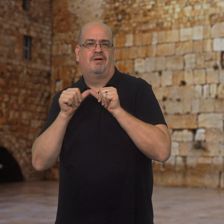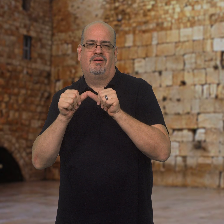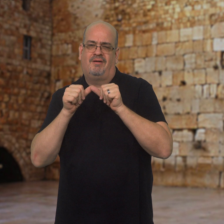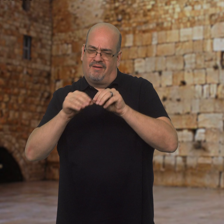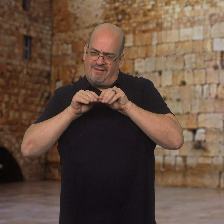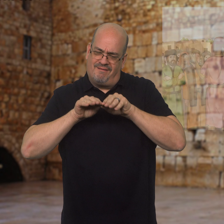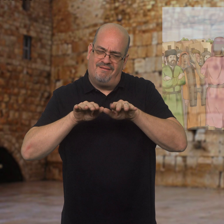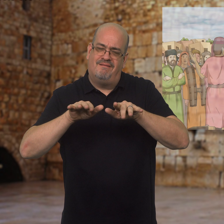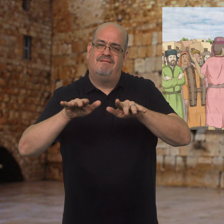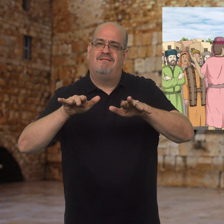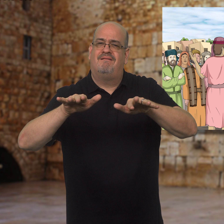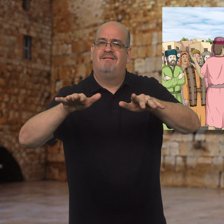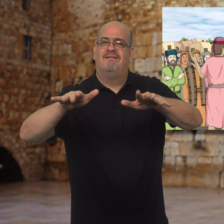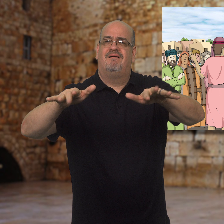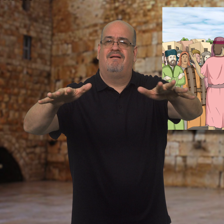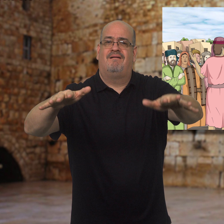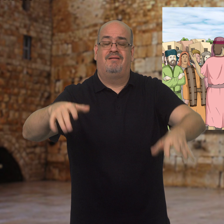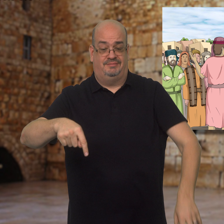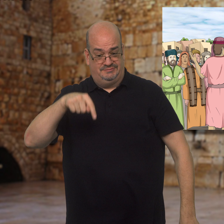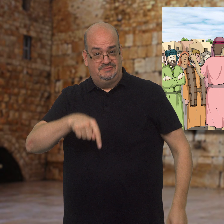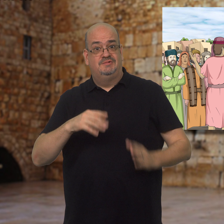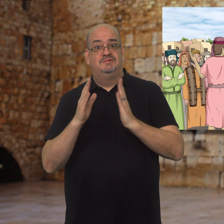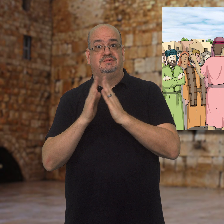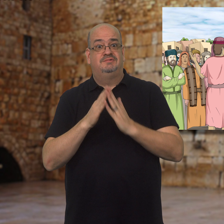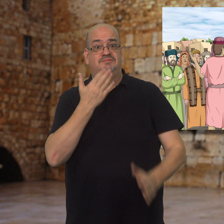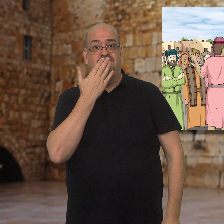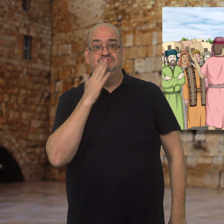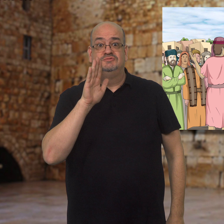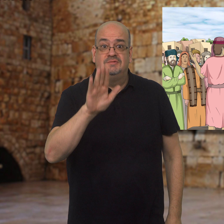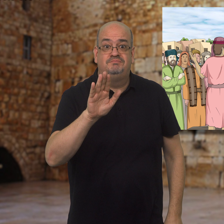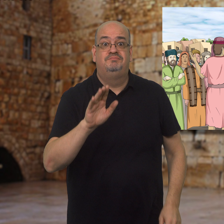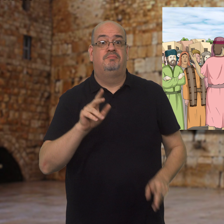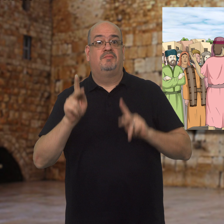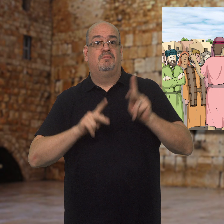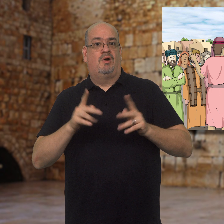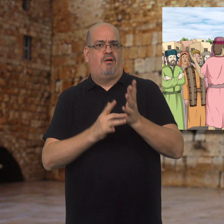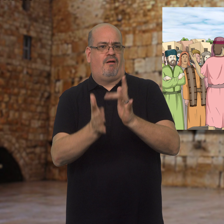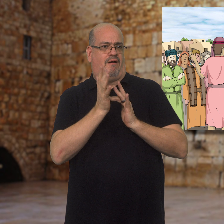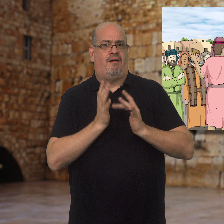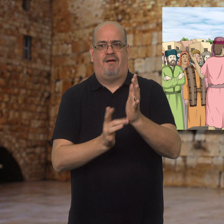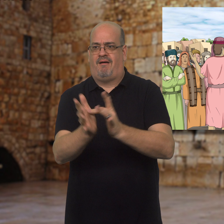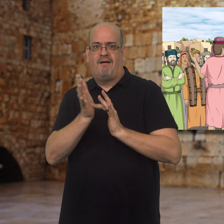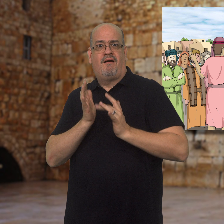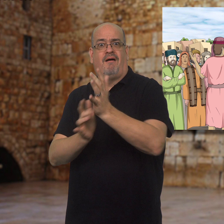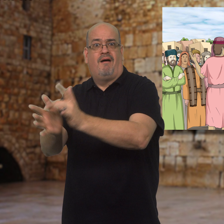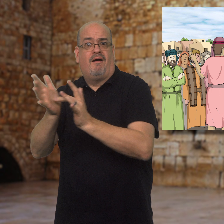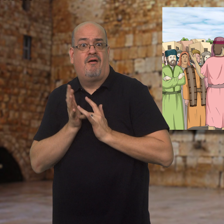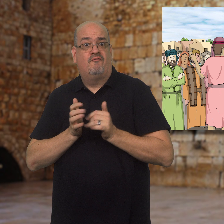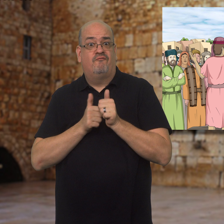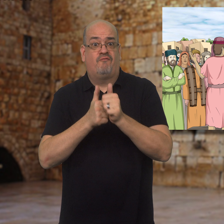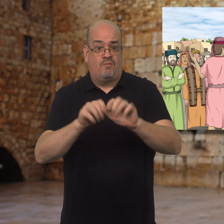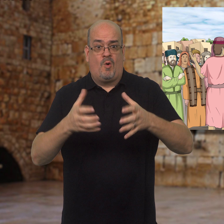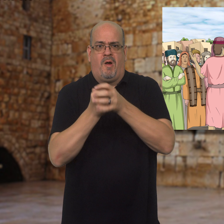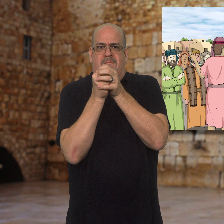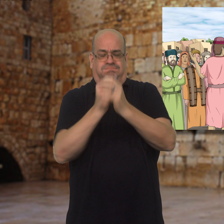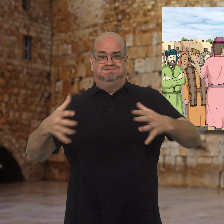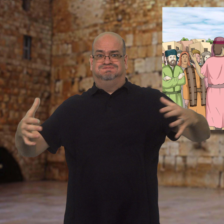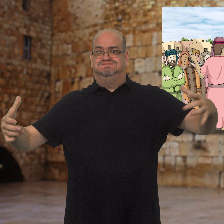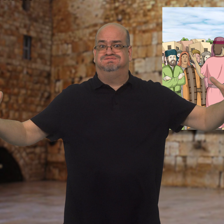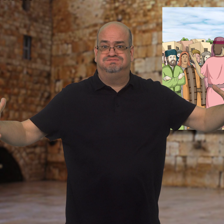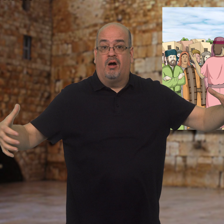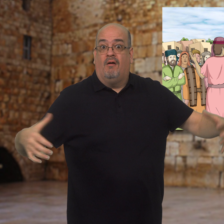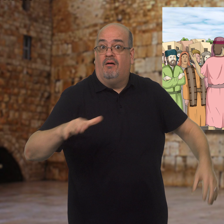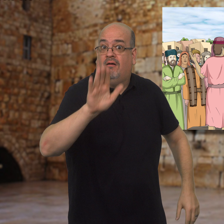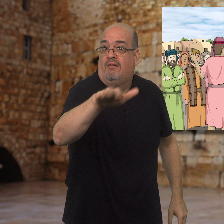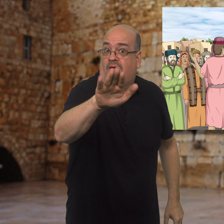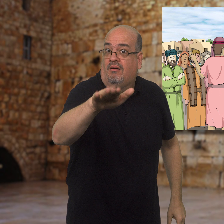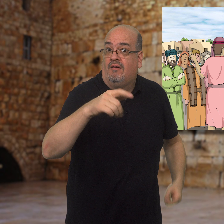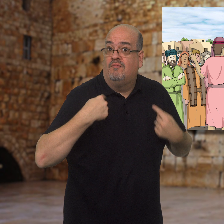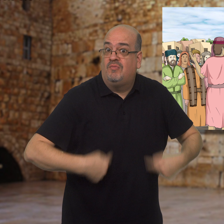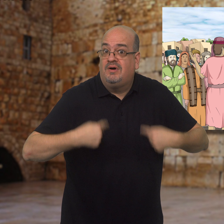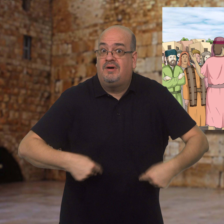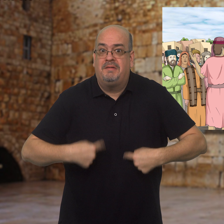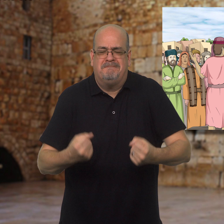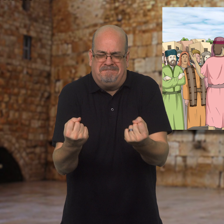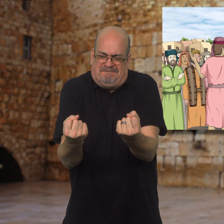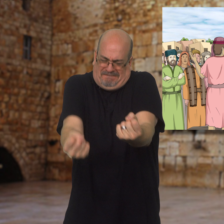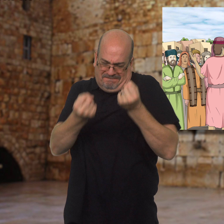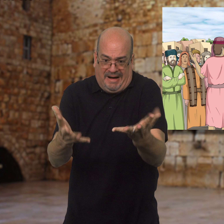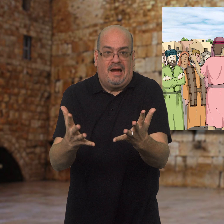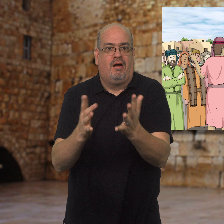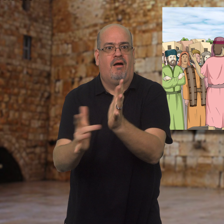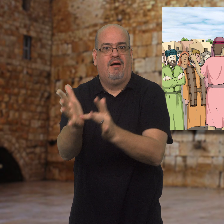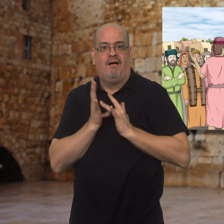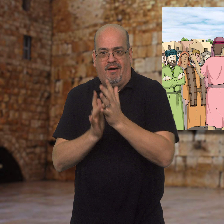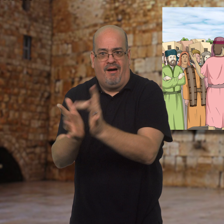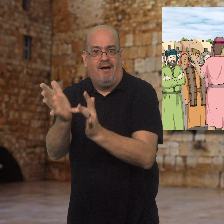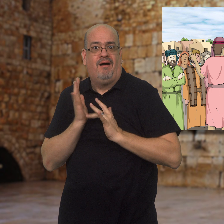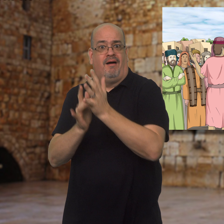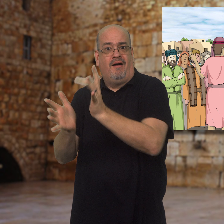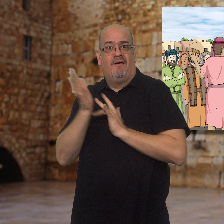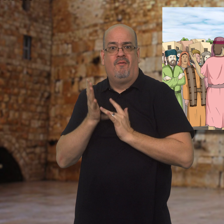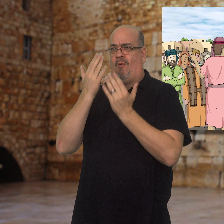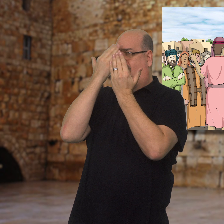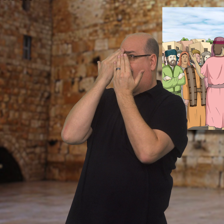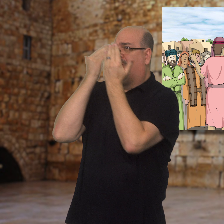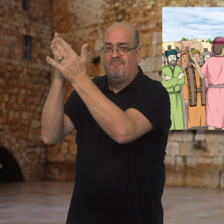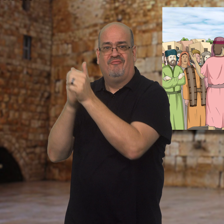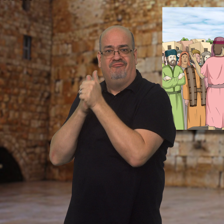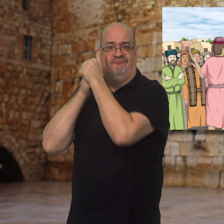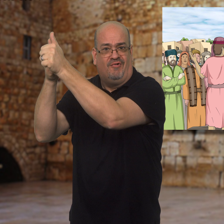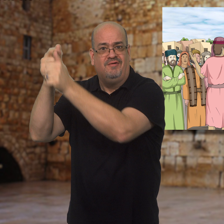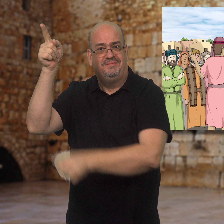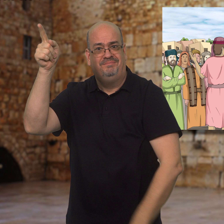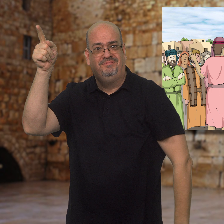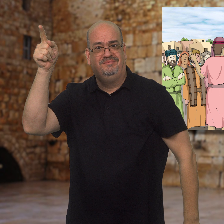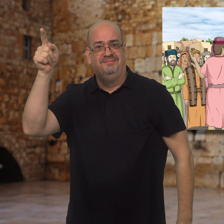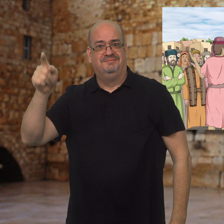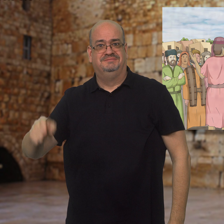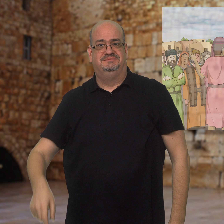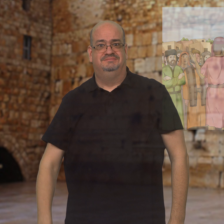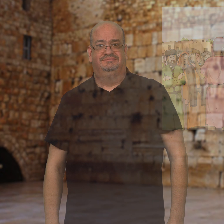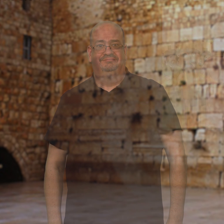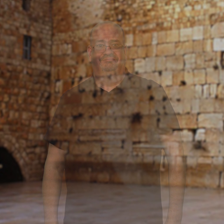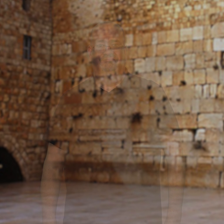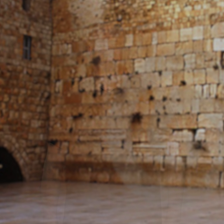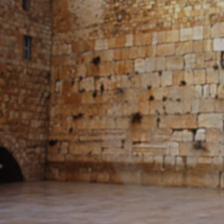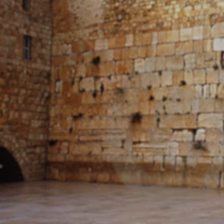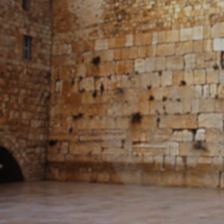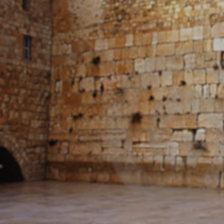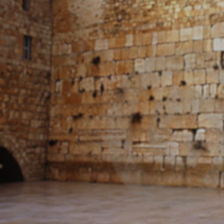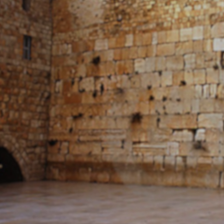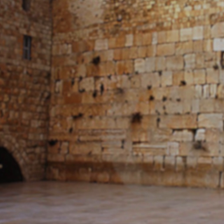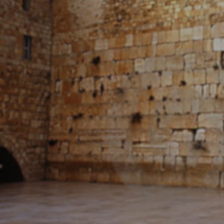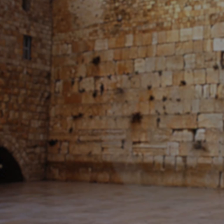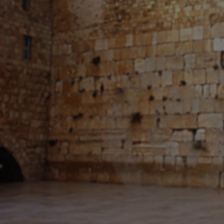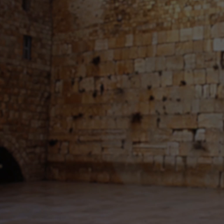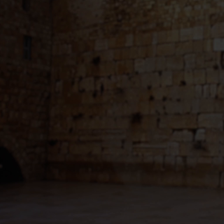So the word of God continued to spread. The number of disciples in Jerusalem grew rapidly, and a great number of priests became obedient to the faith.